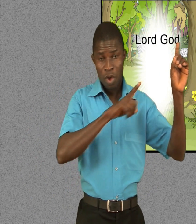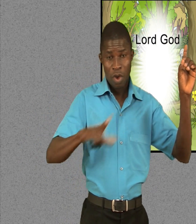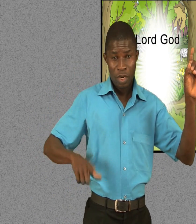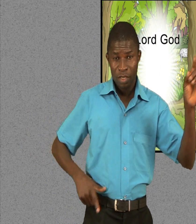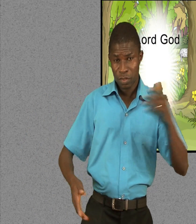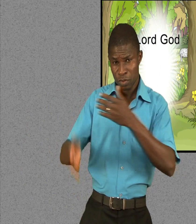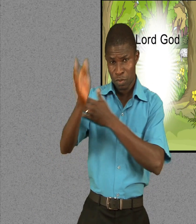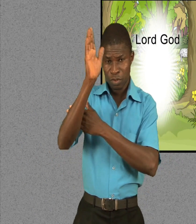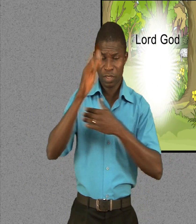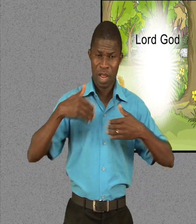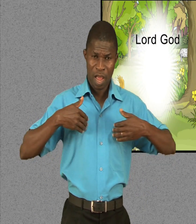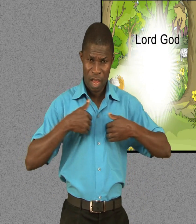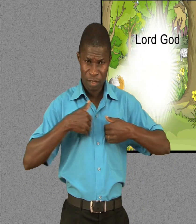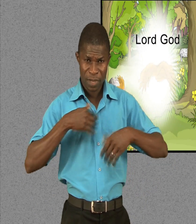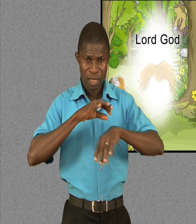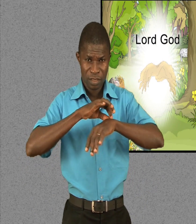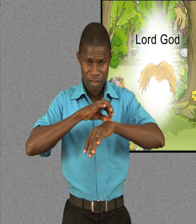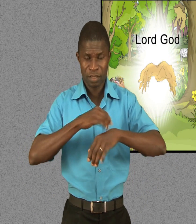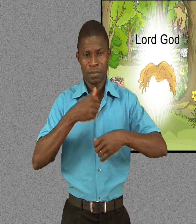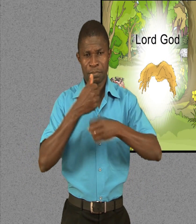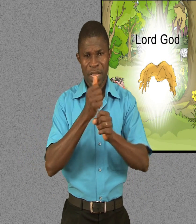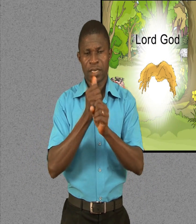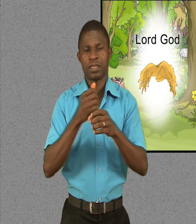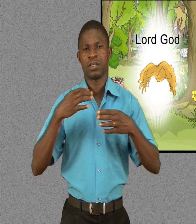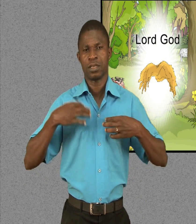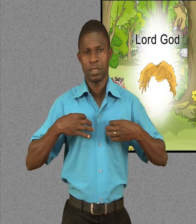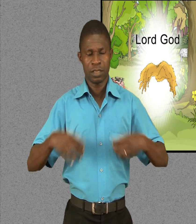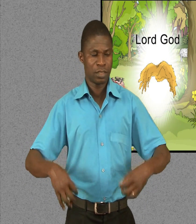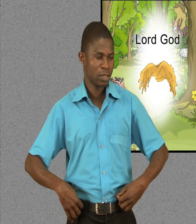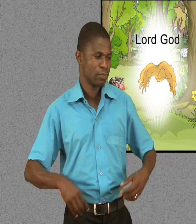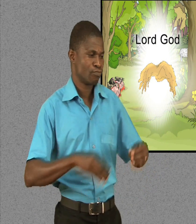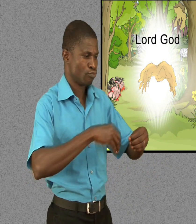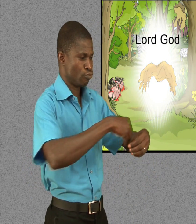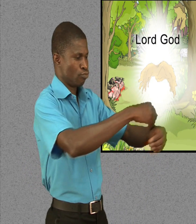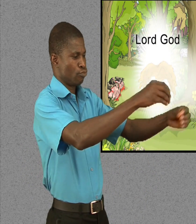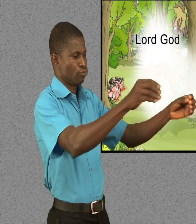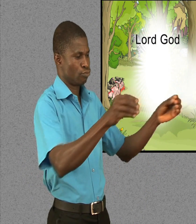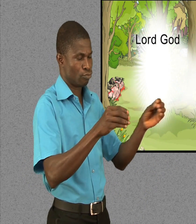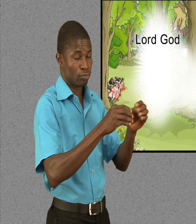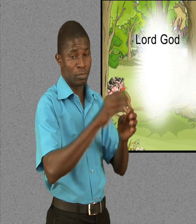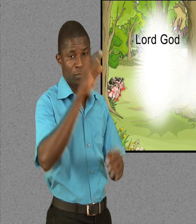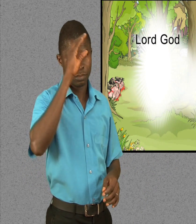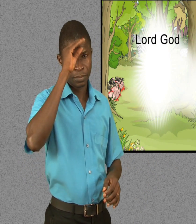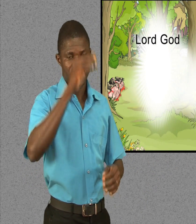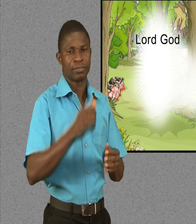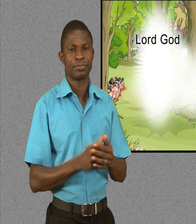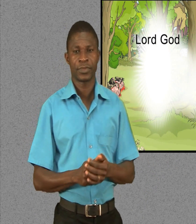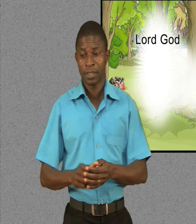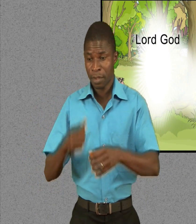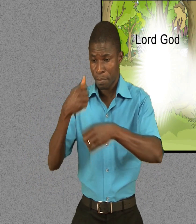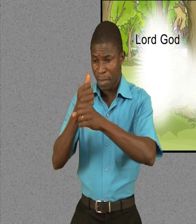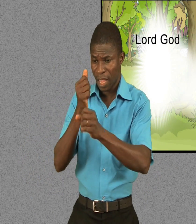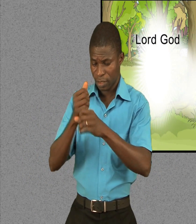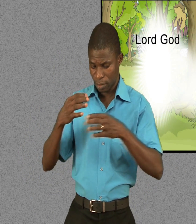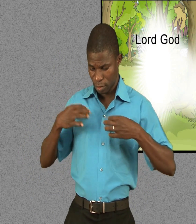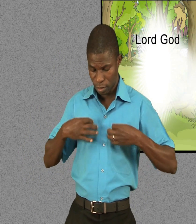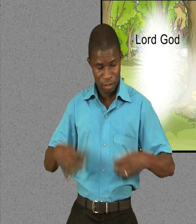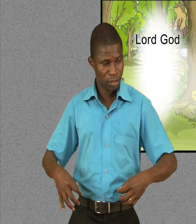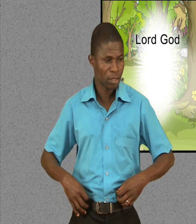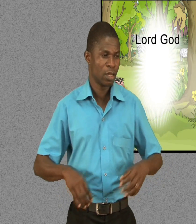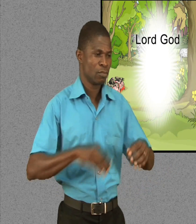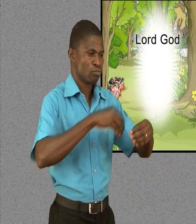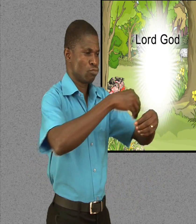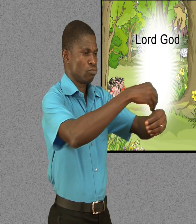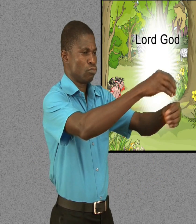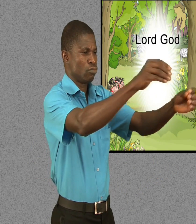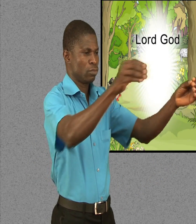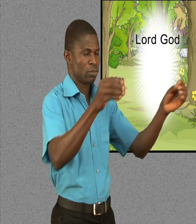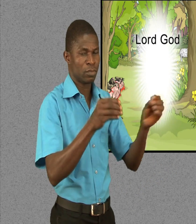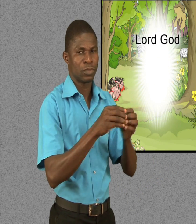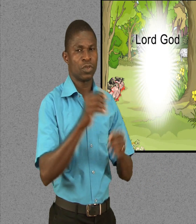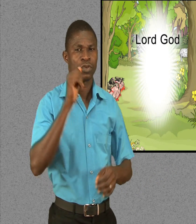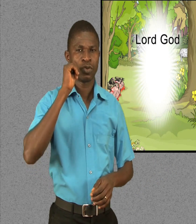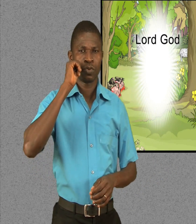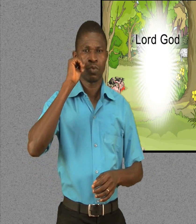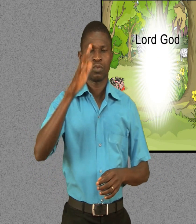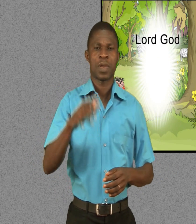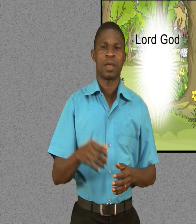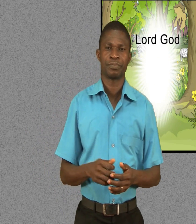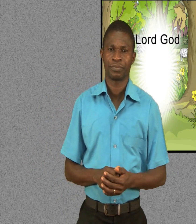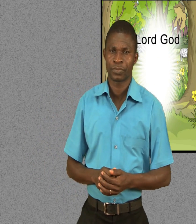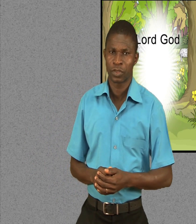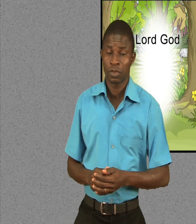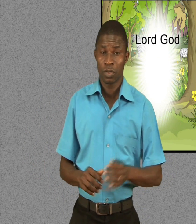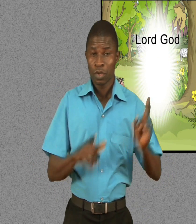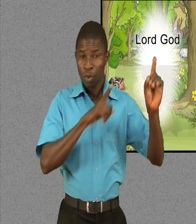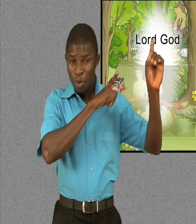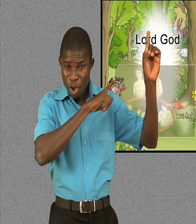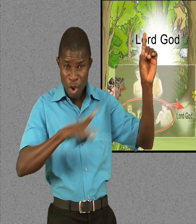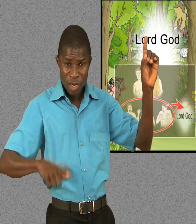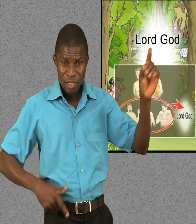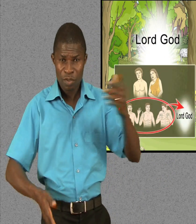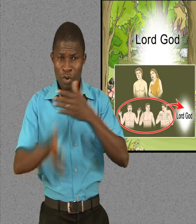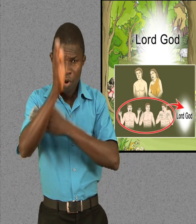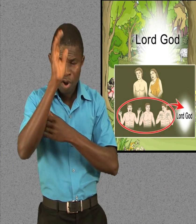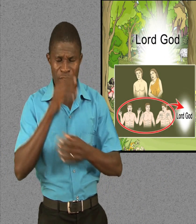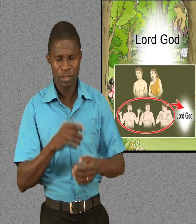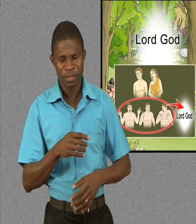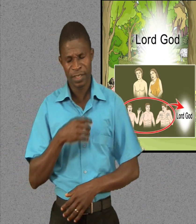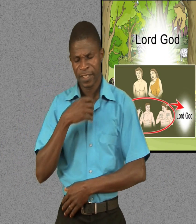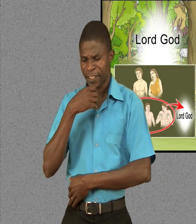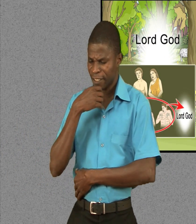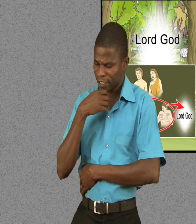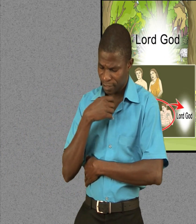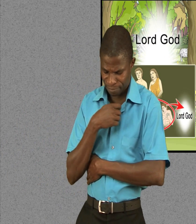And the LORD God made garments of skin for Adam and his wife, and He clothed them.